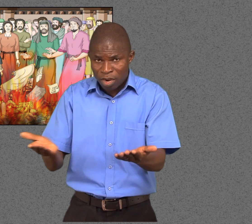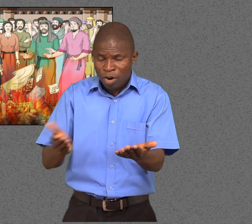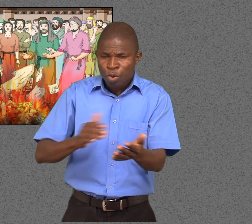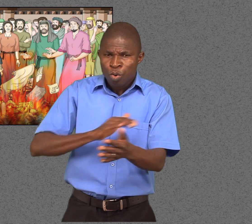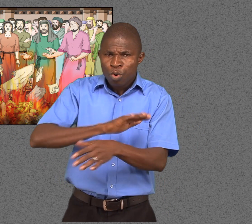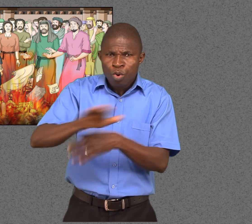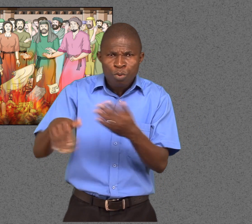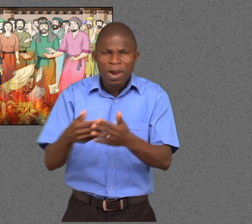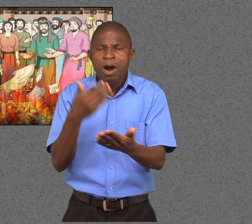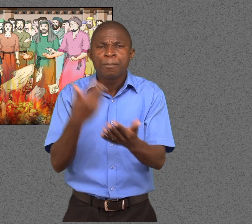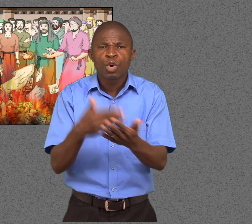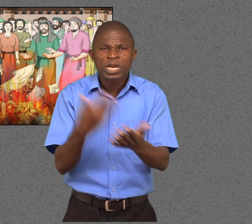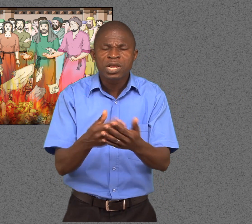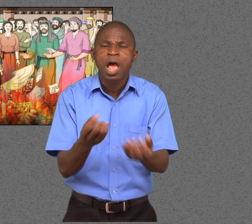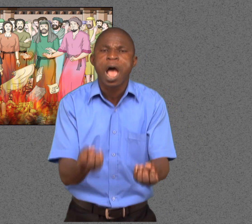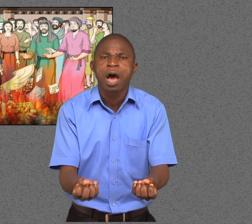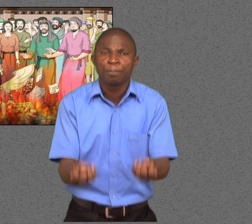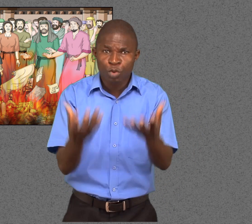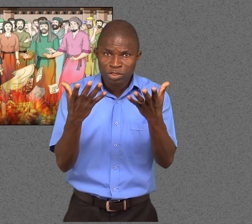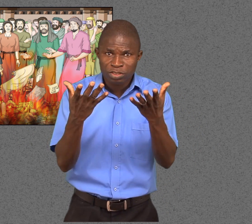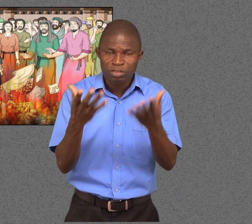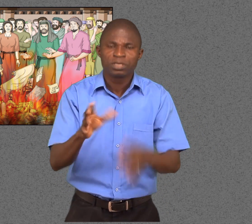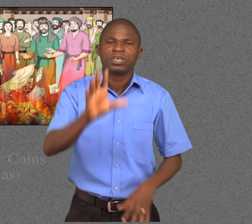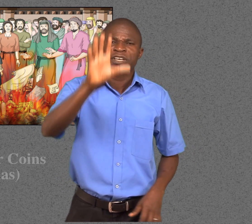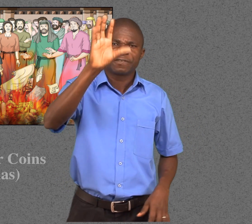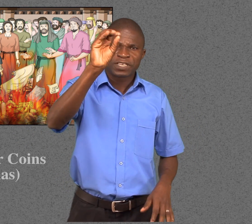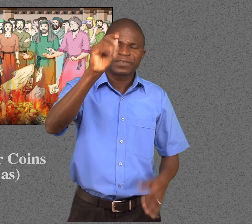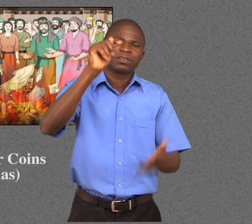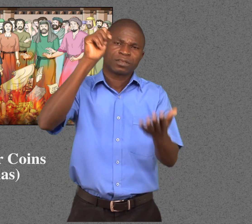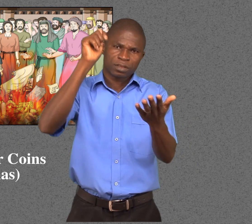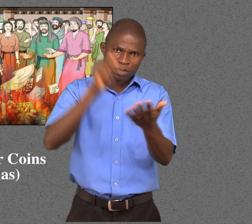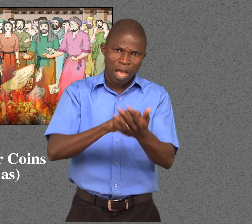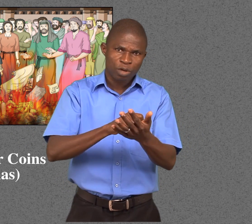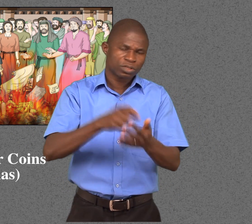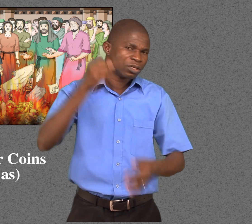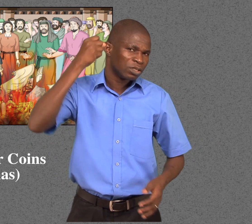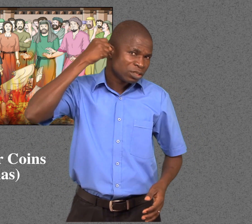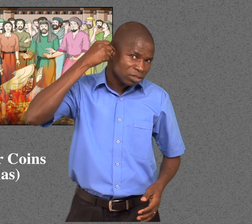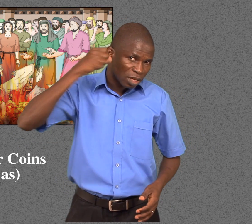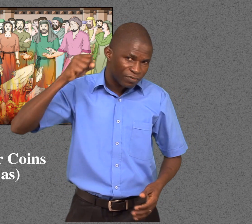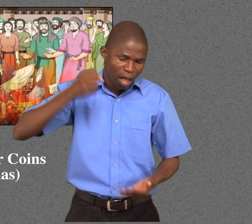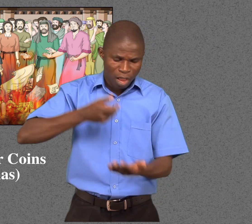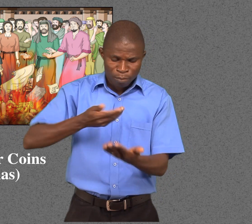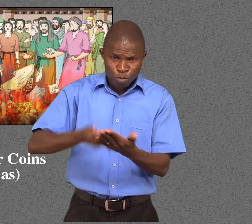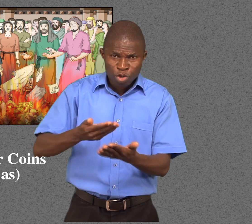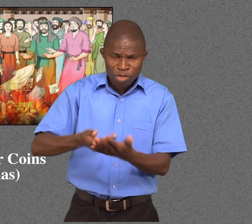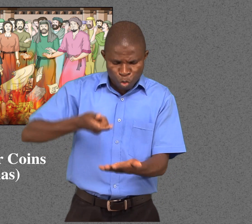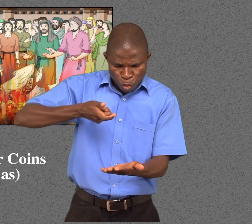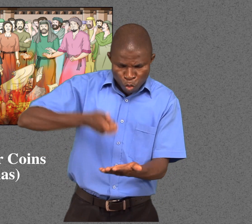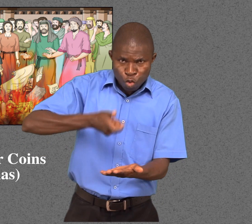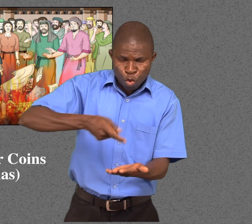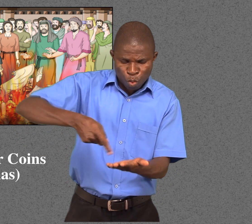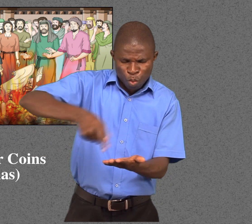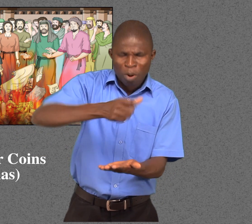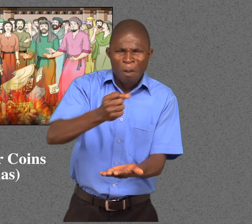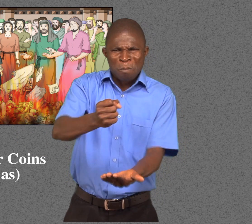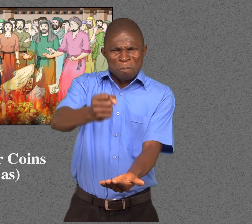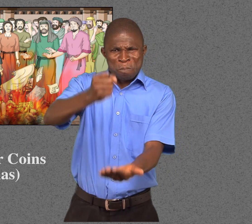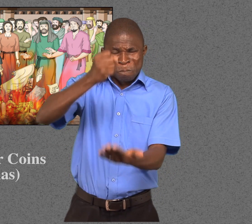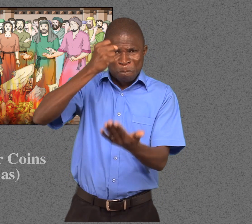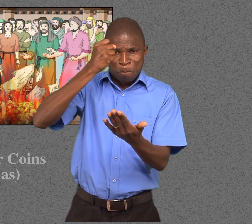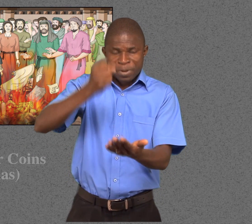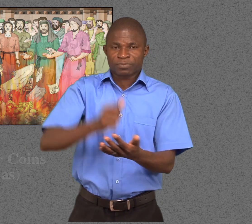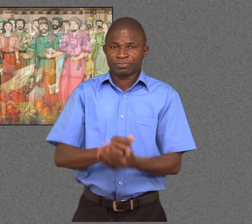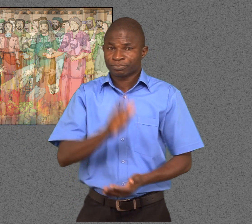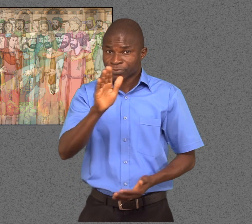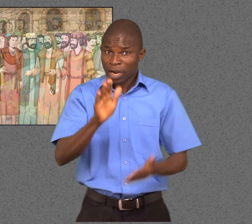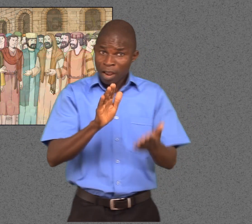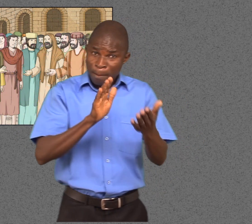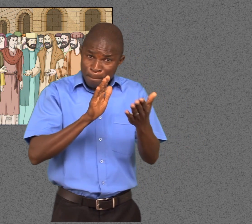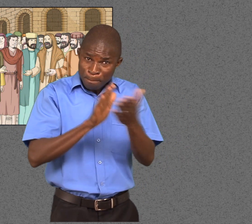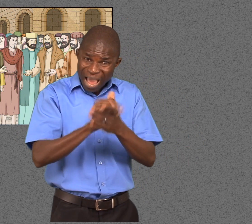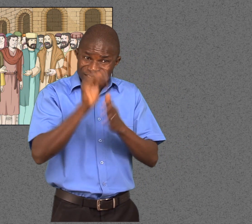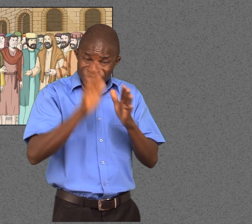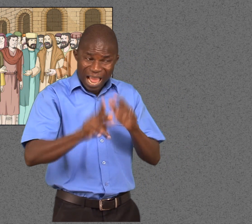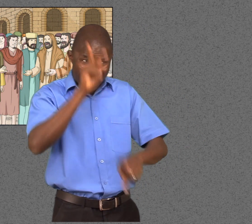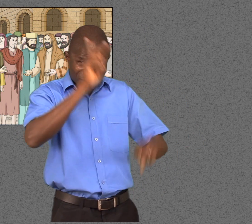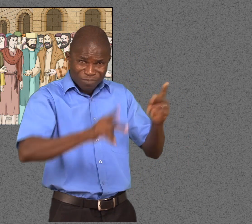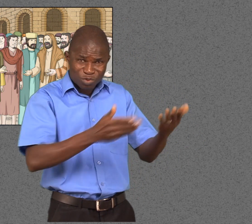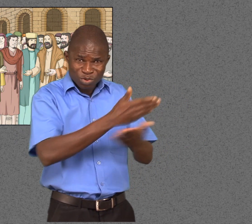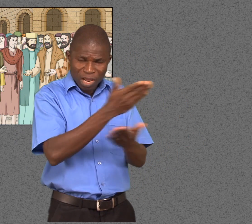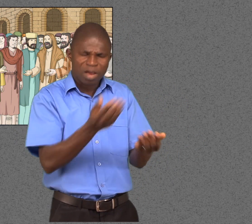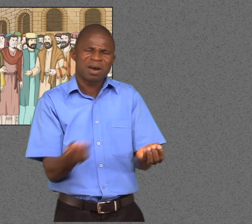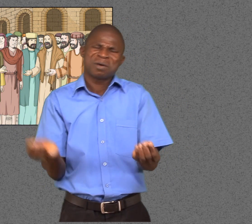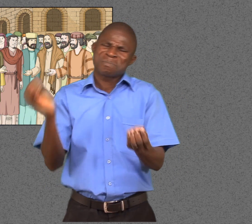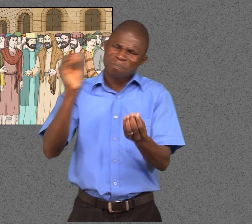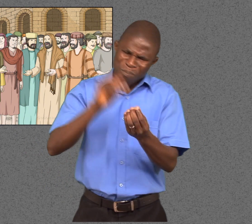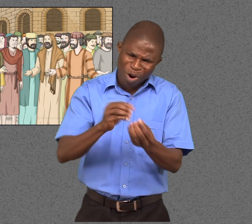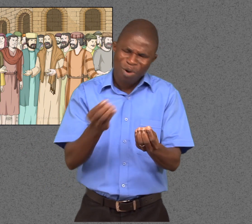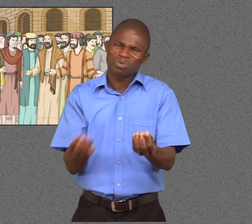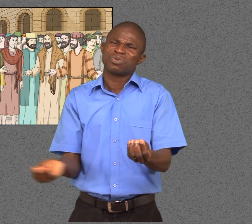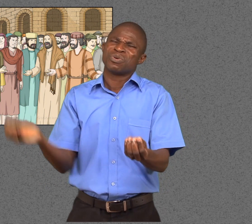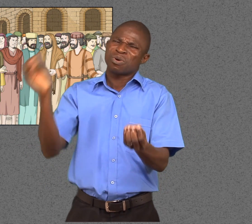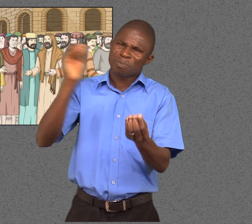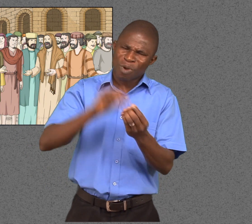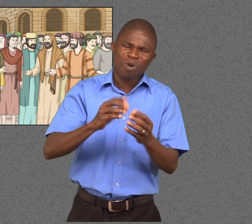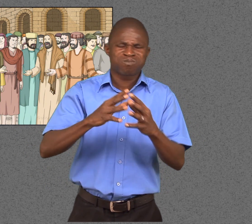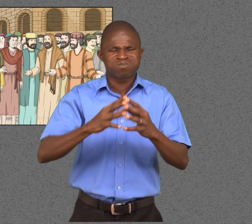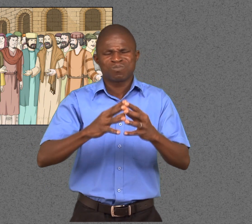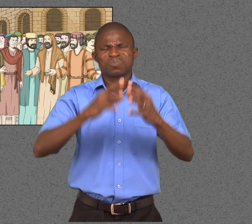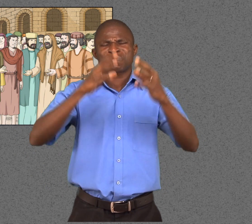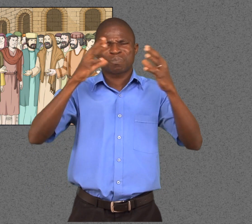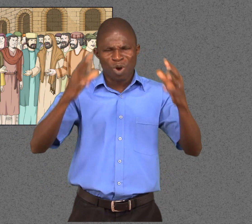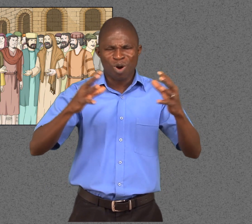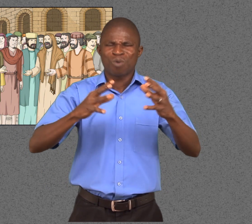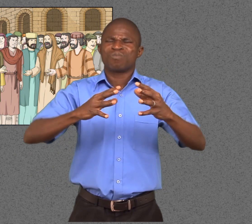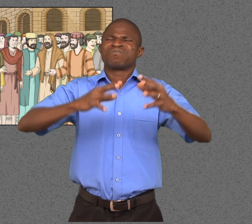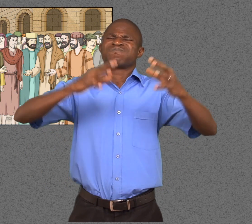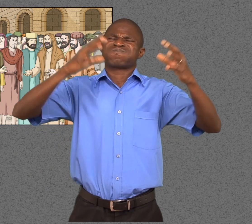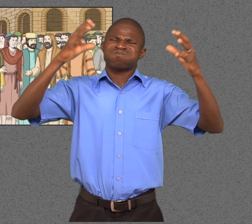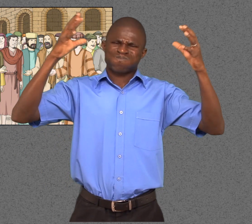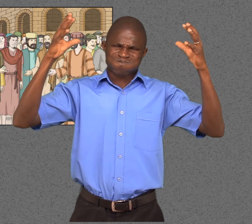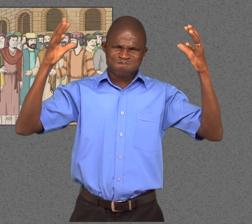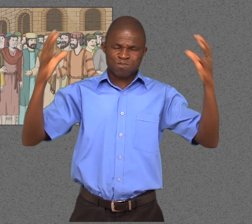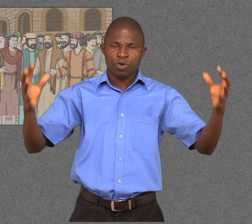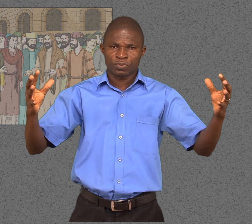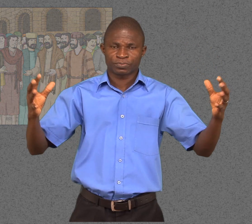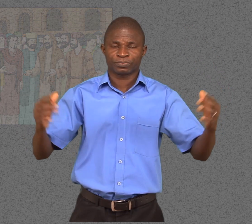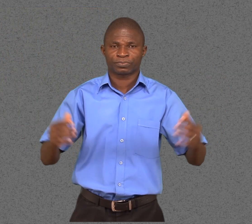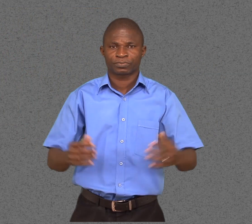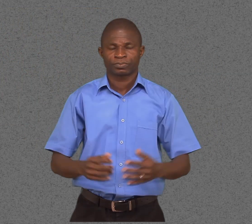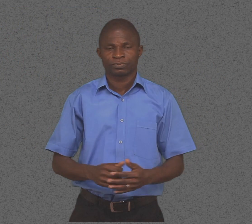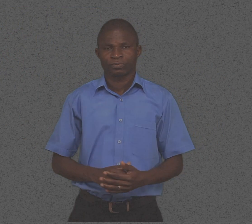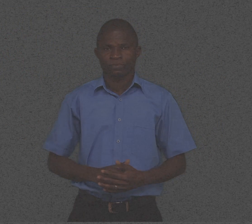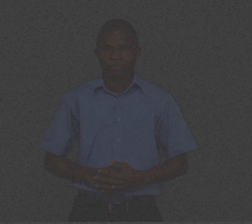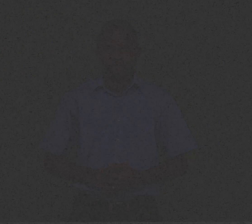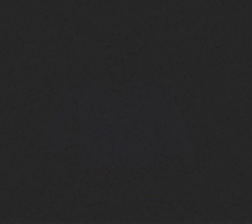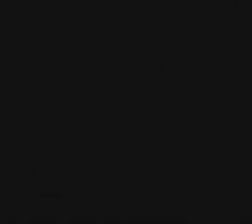When the value of the books was calculated, the total came to fifty thousand drachmas. So the word of the Lord powerfully continued to spread and prevail.